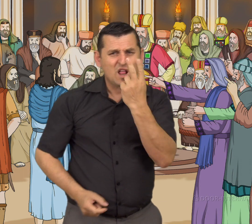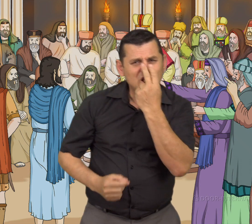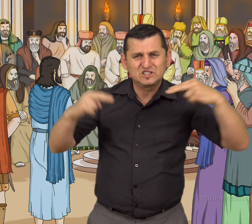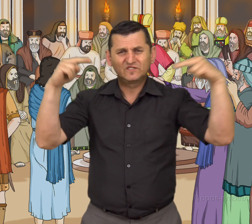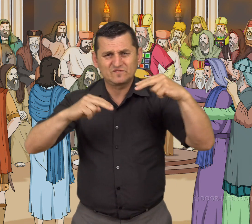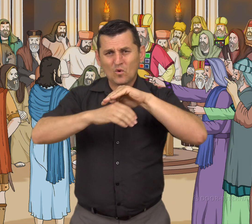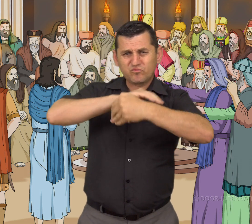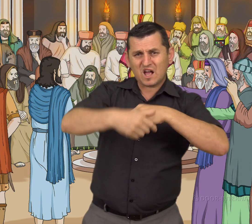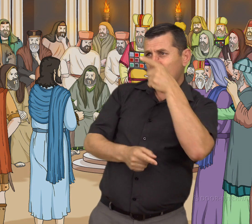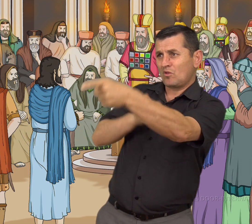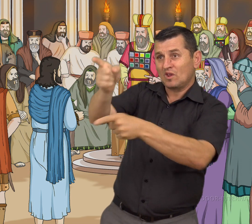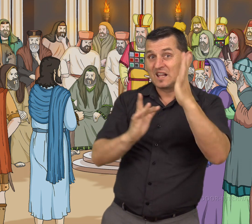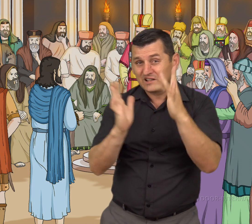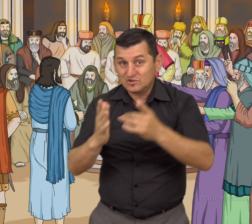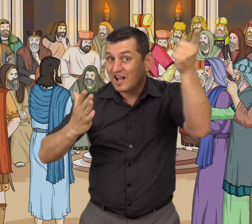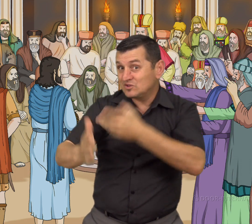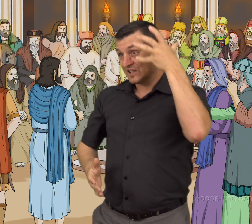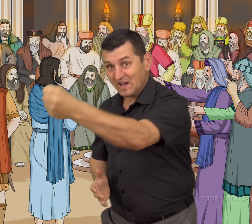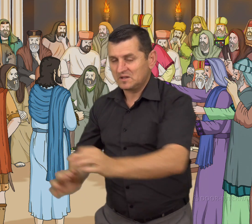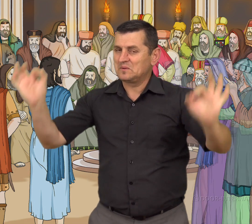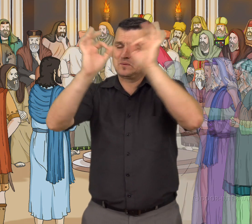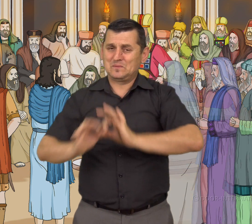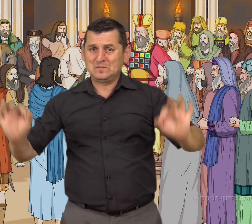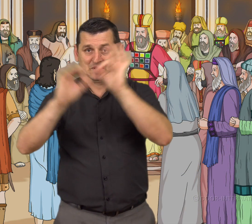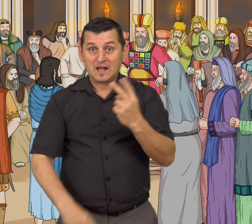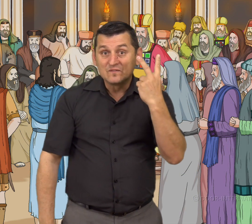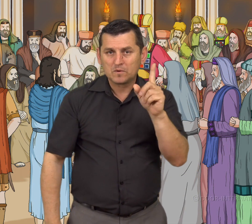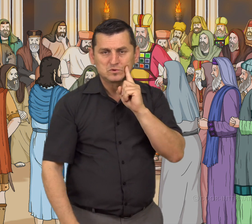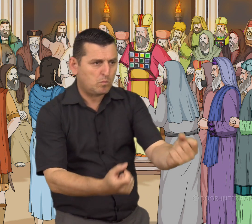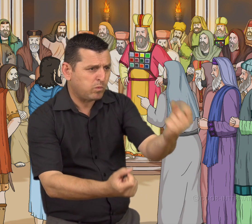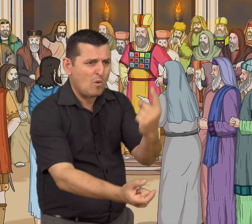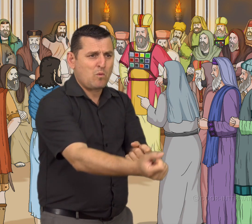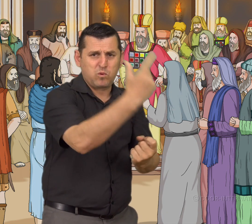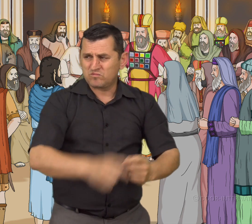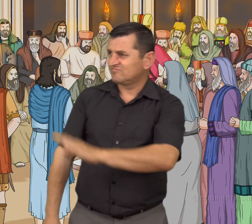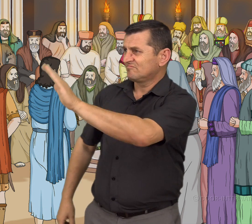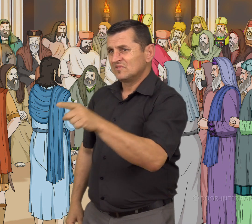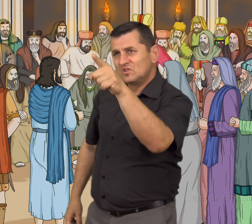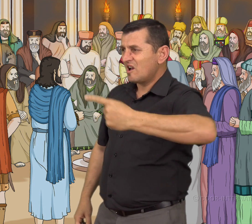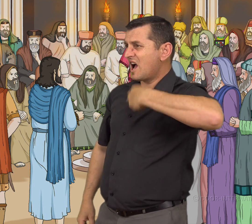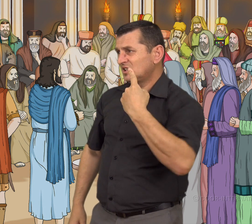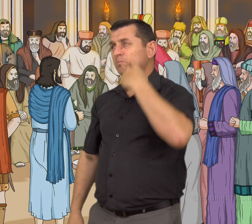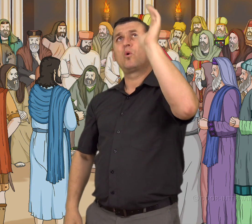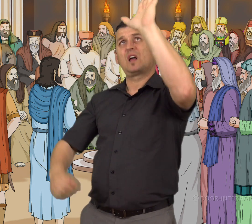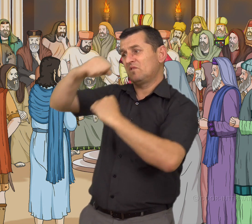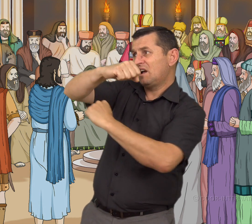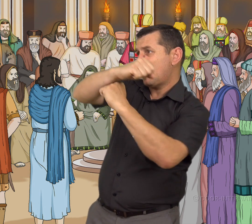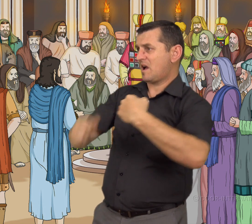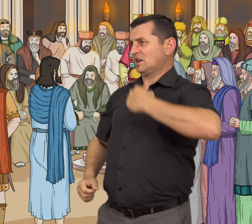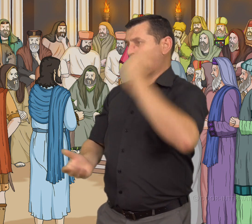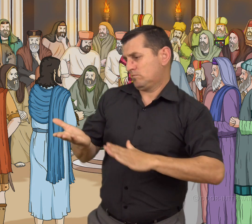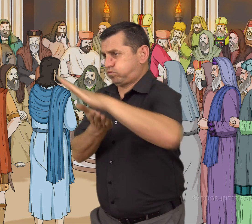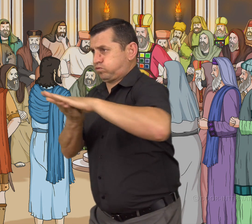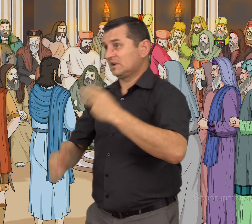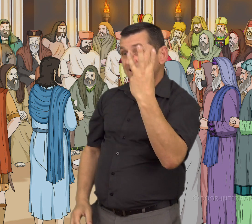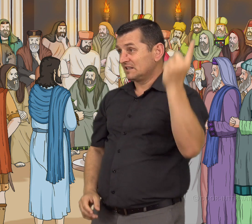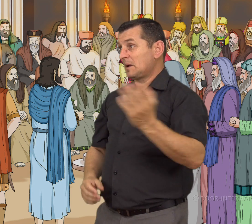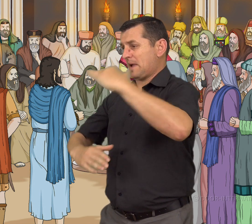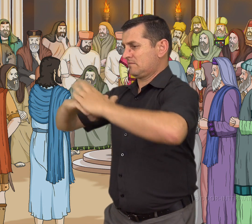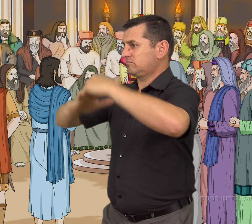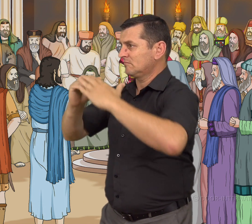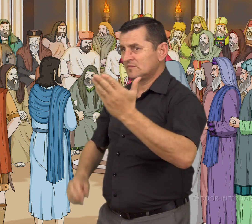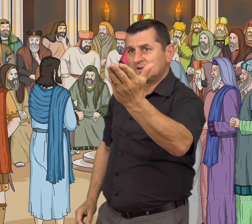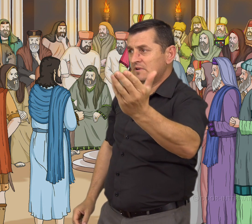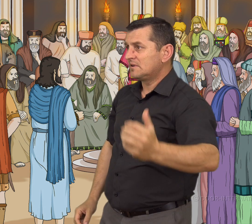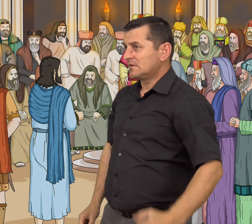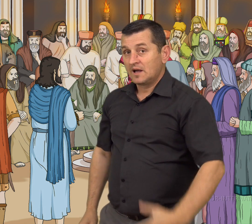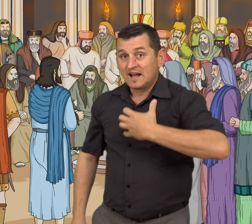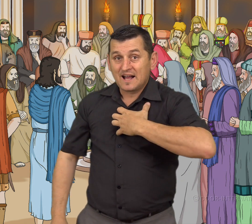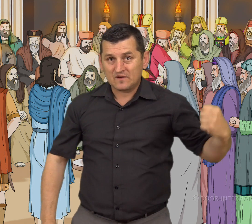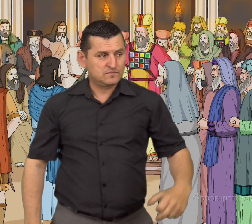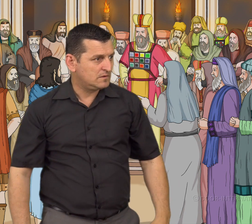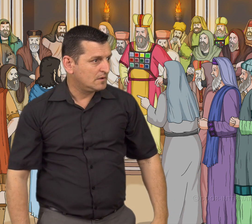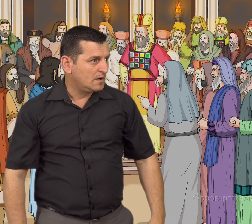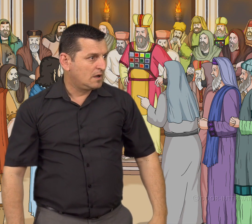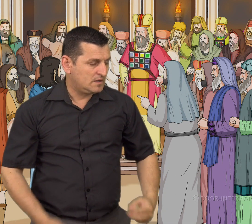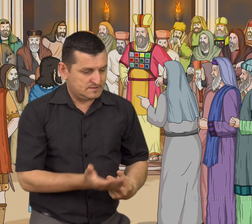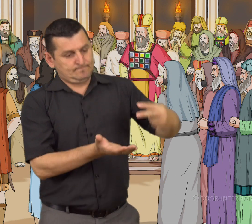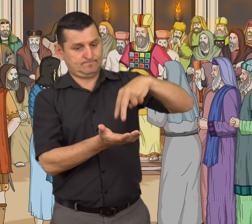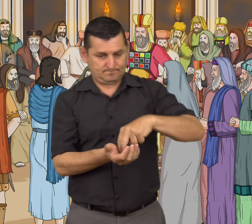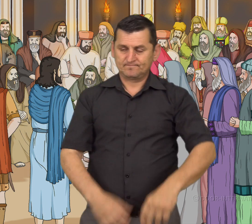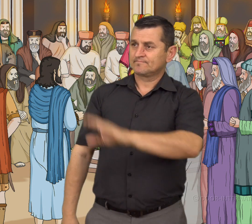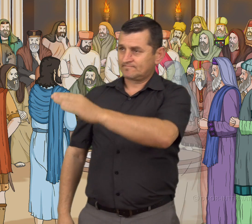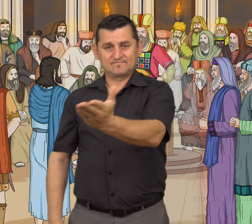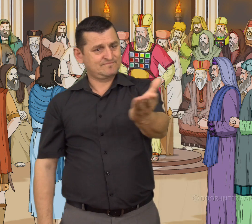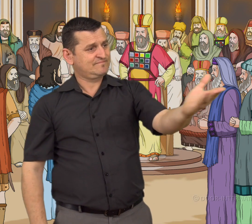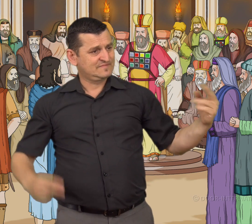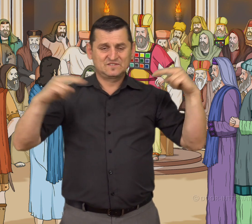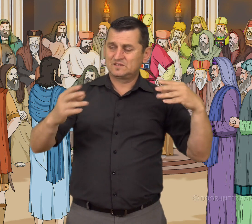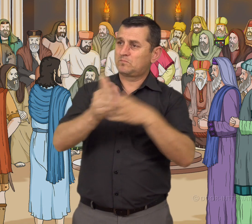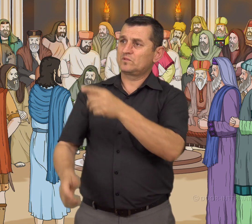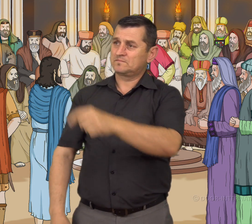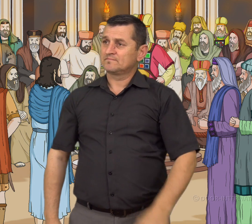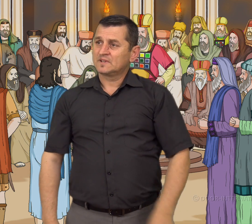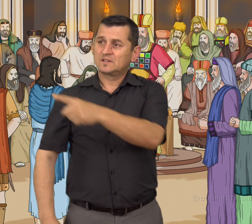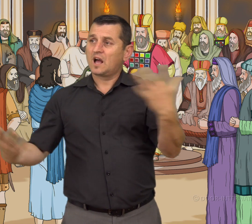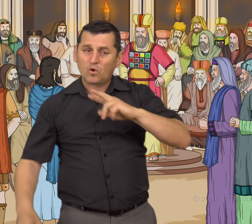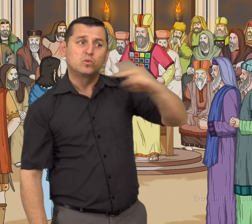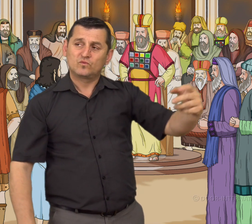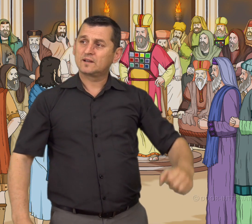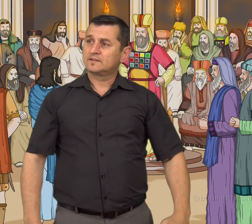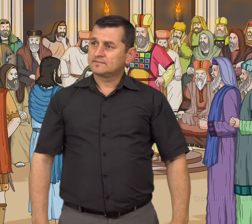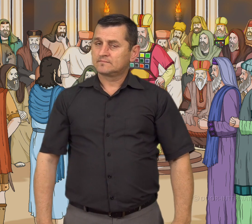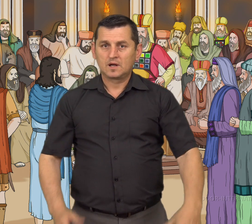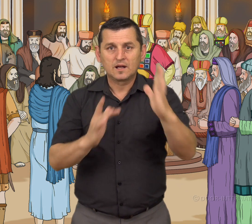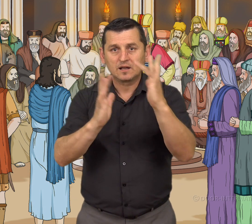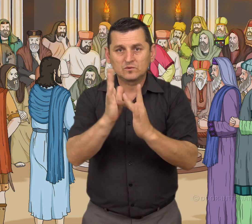Finally two came forward and declared, “This man said, ‘I am able to destroy the temple of God and rebuild it in three days.’” So the high priest stood up and asked Him, “Have You no answer?